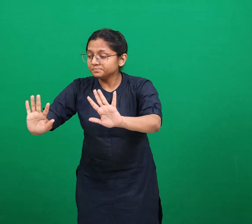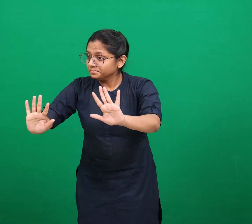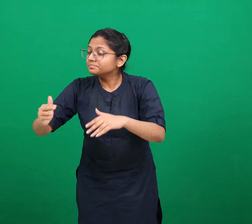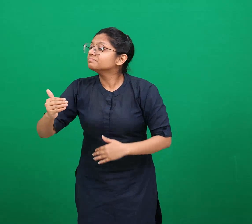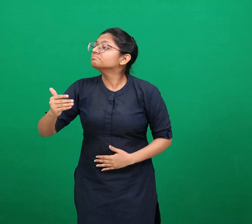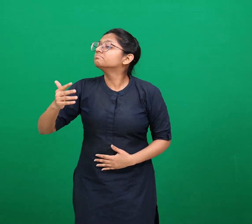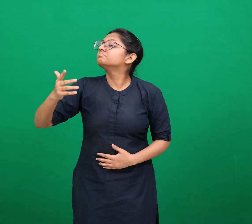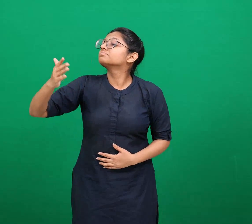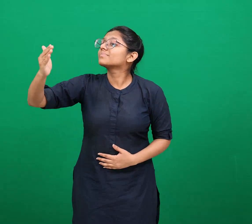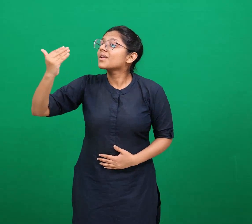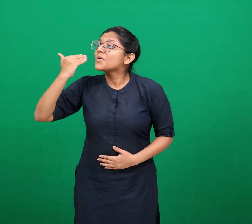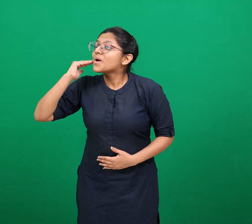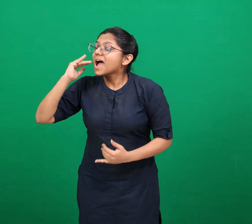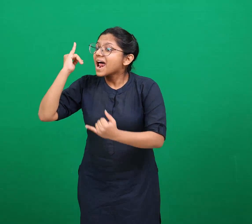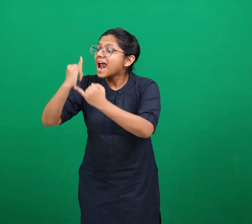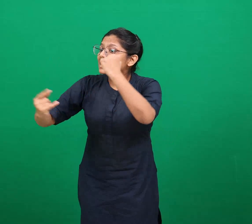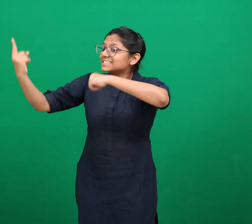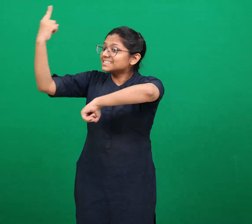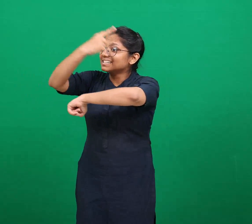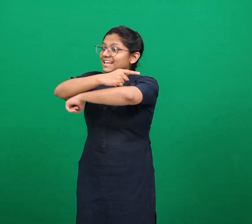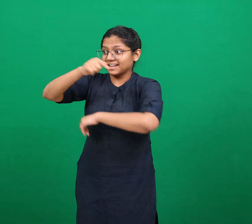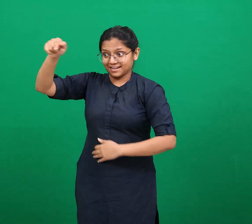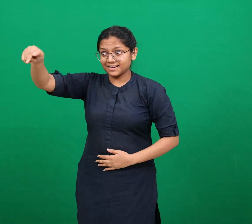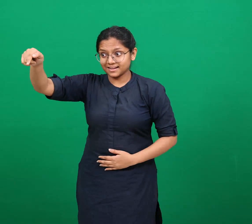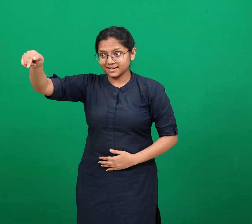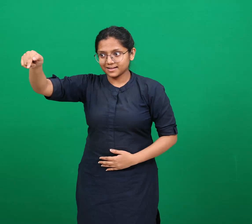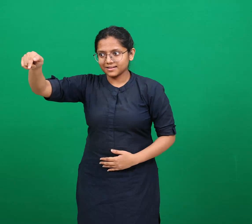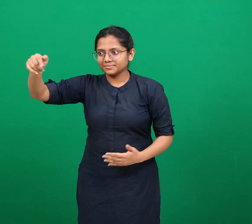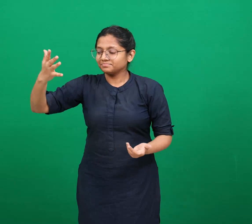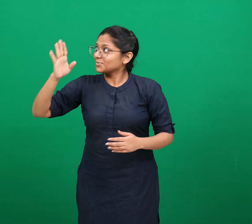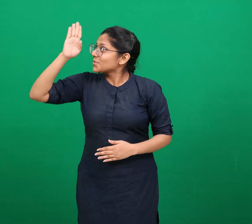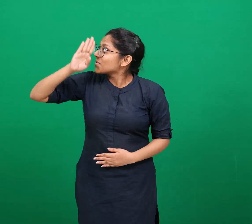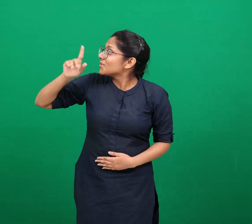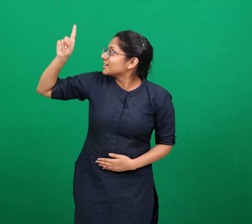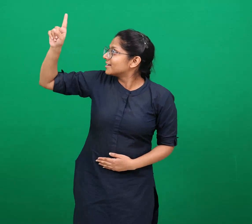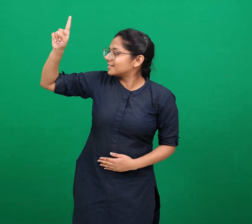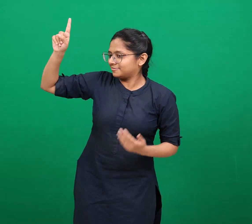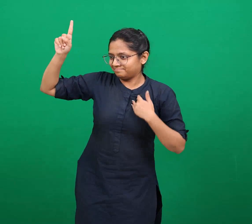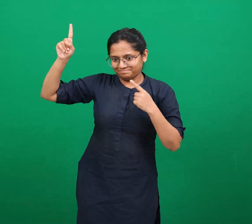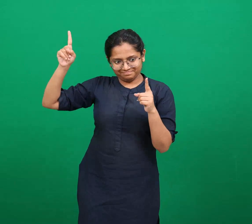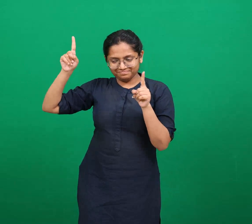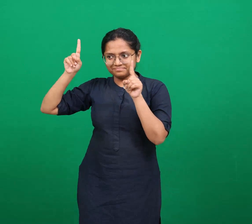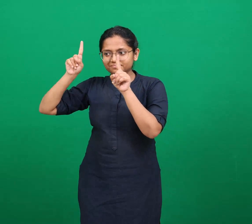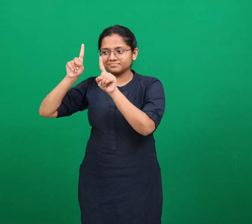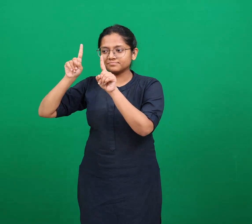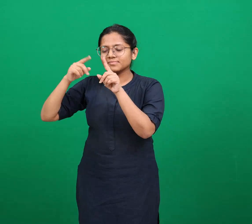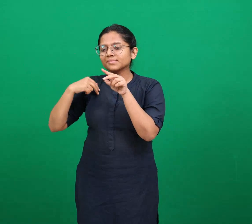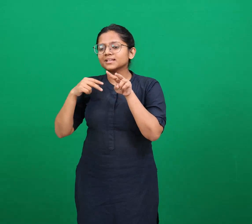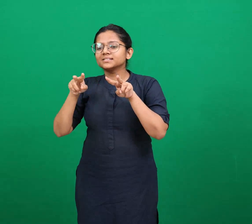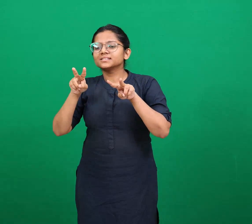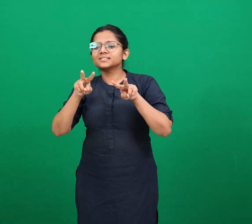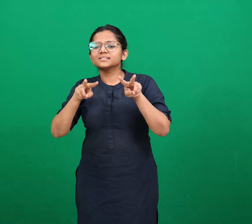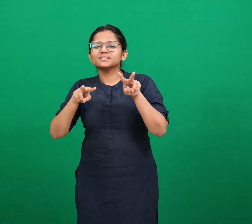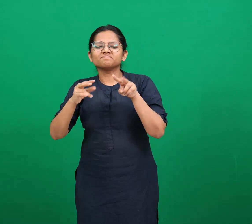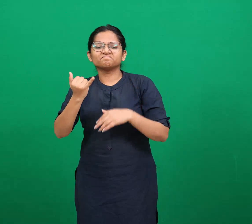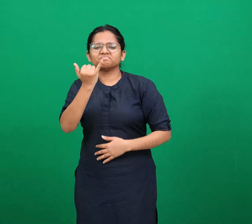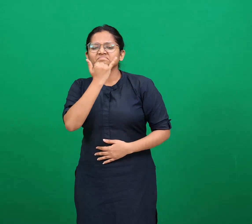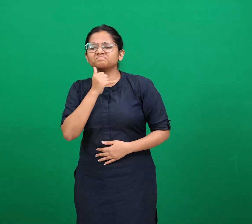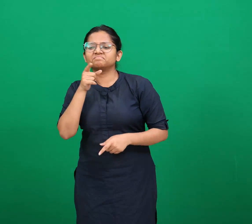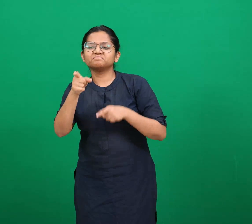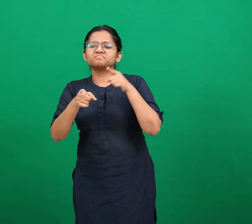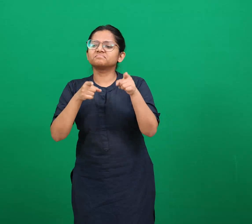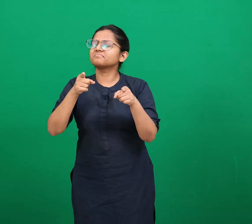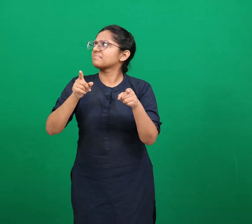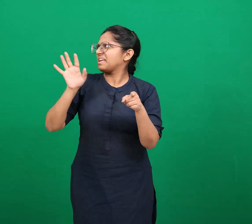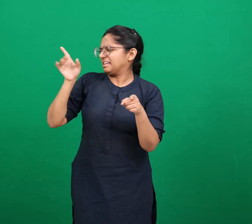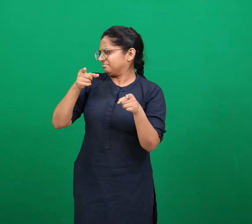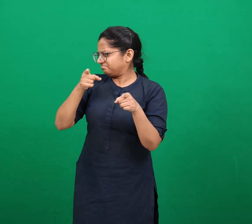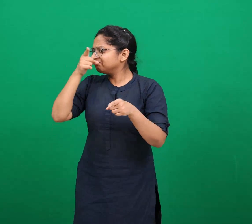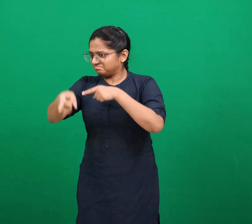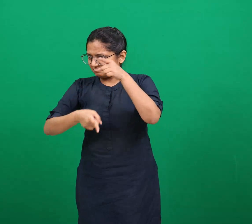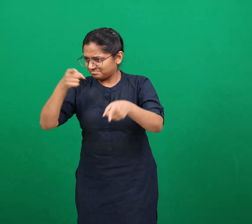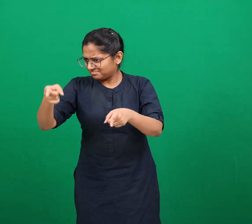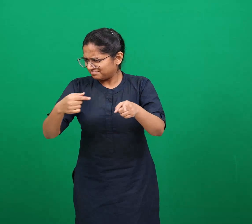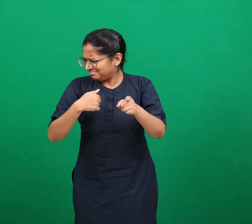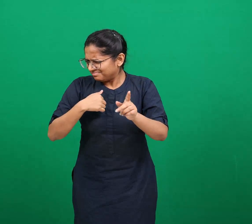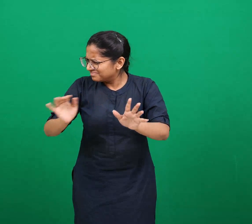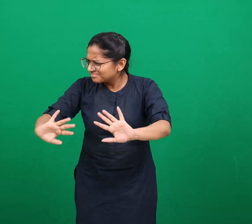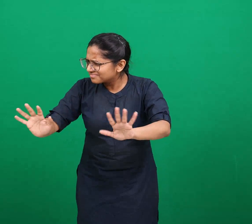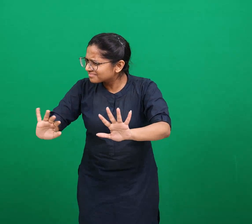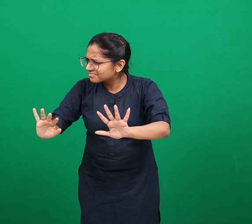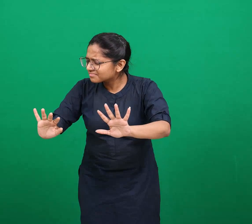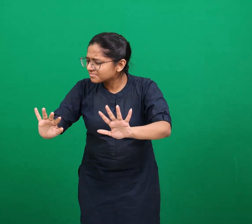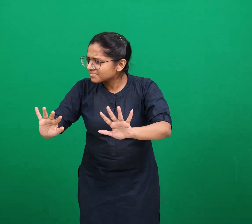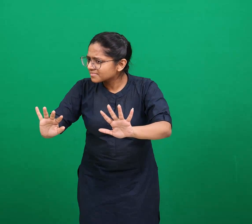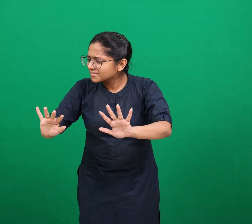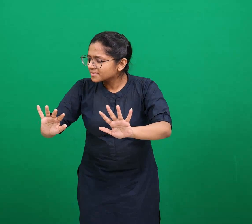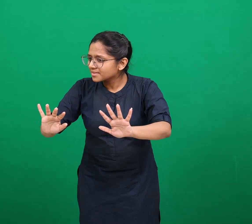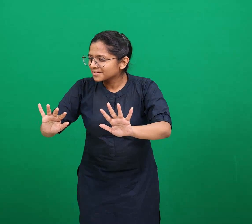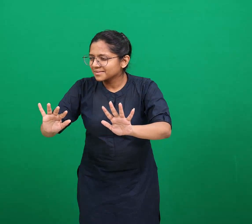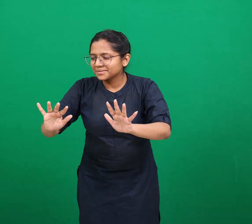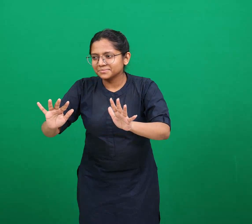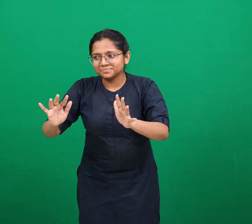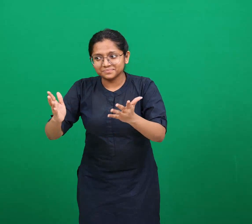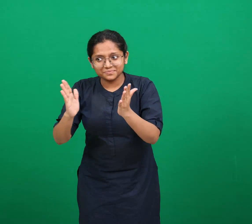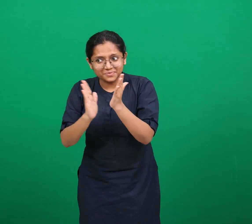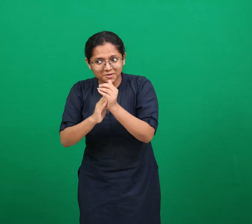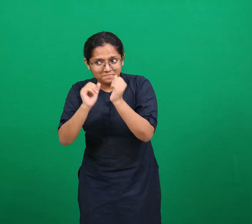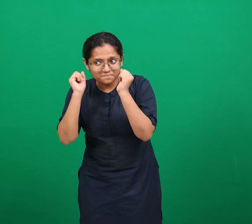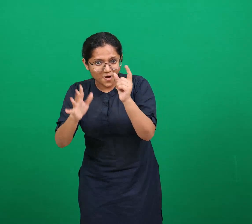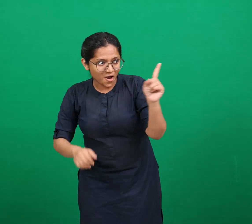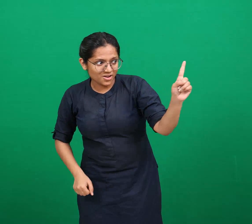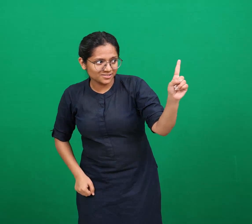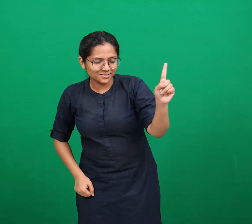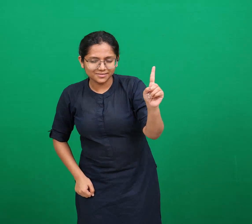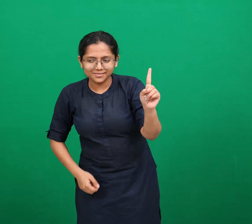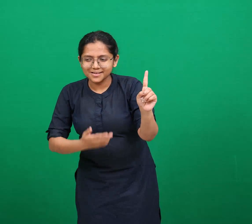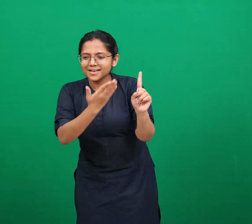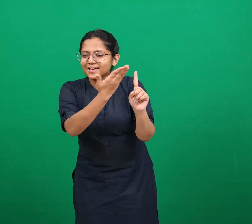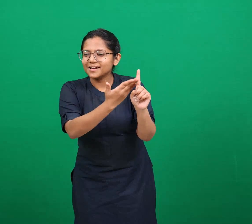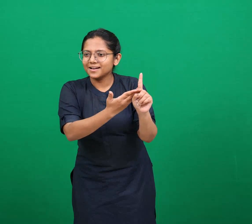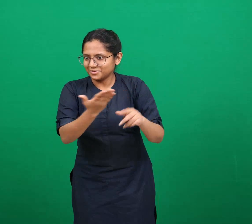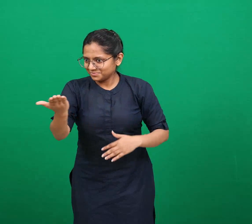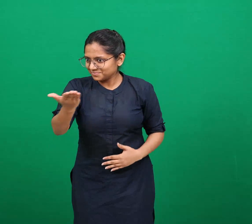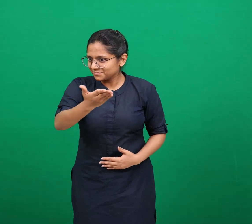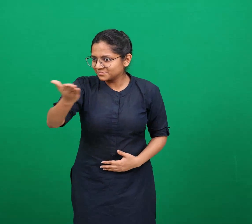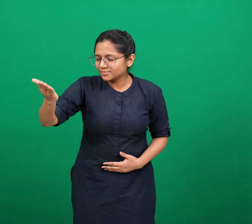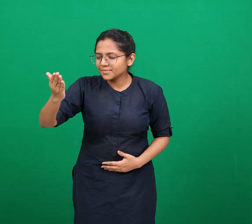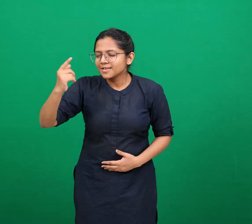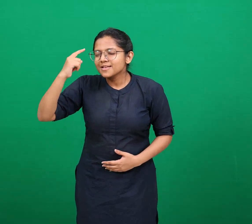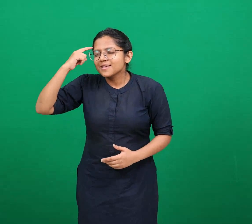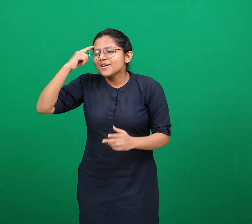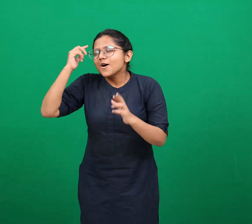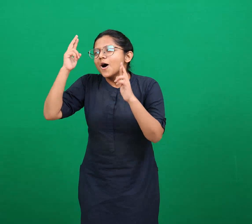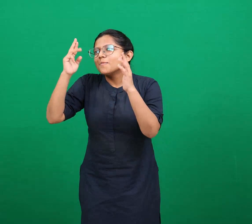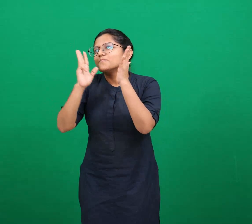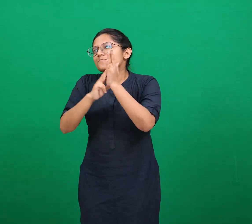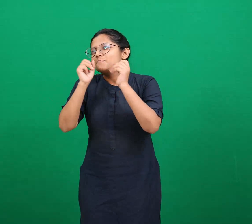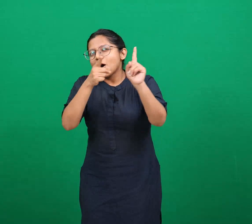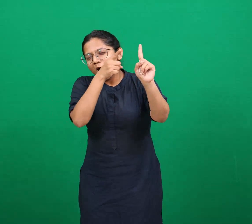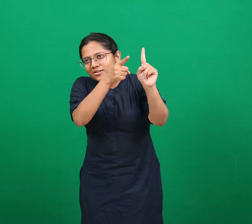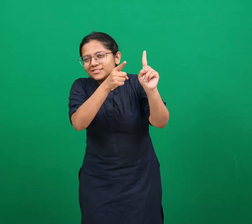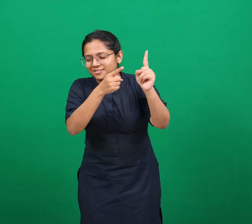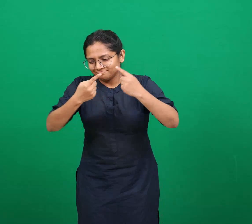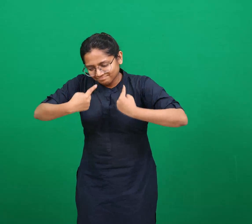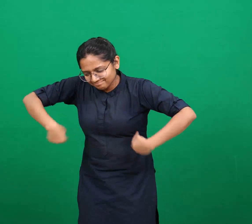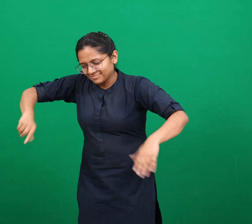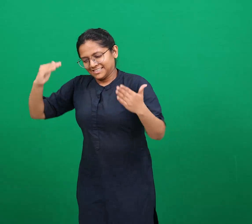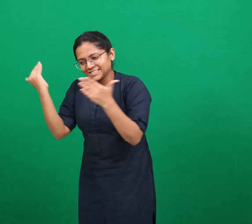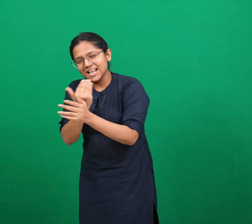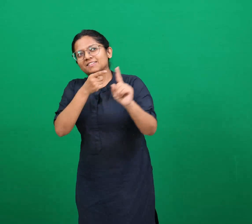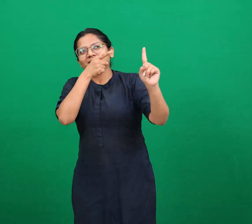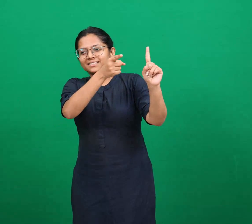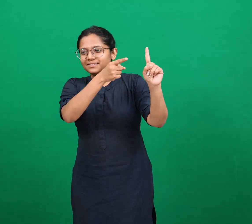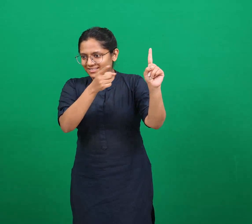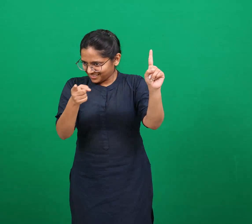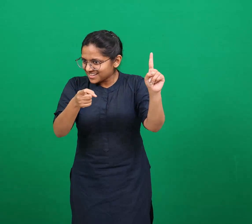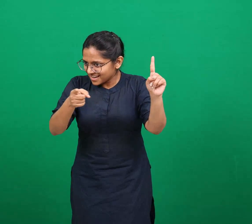Do not think that I will accuse you before the Father.